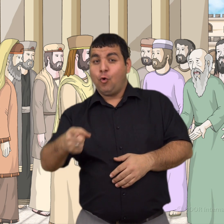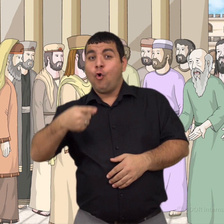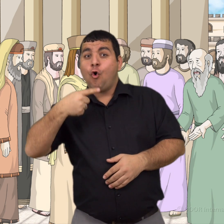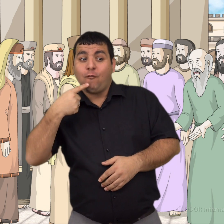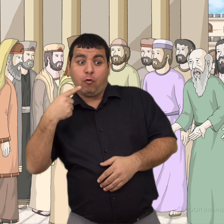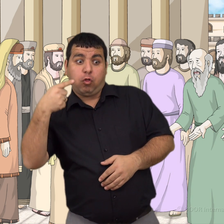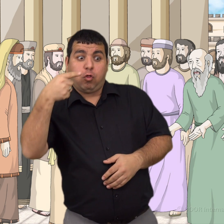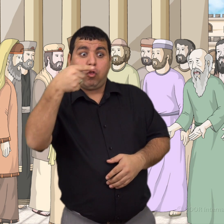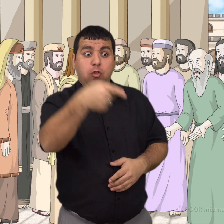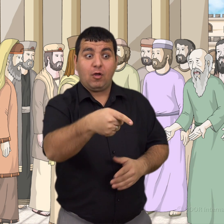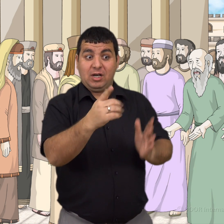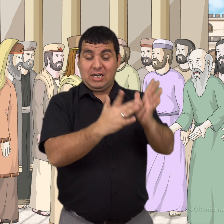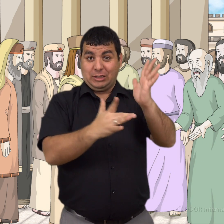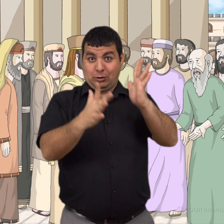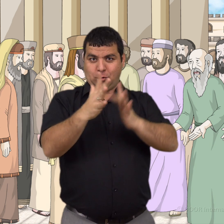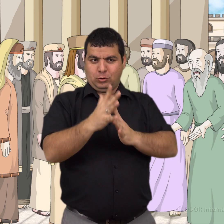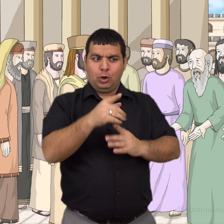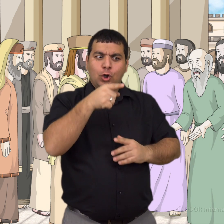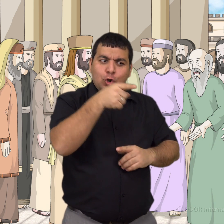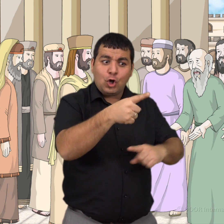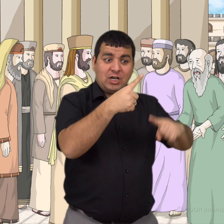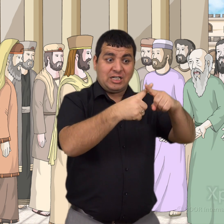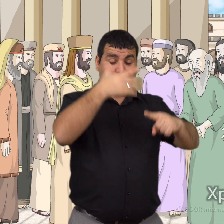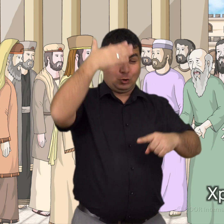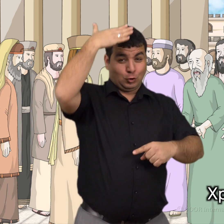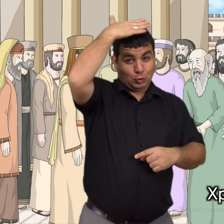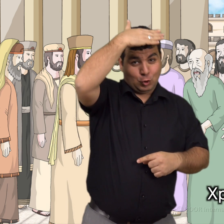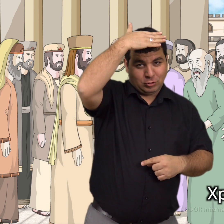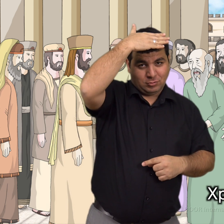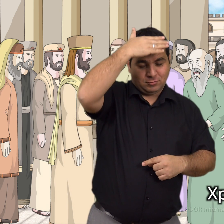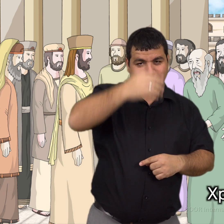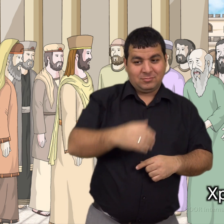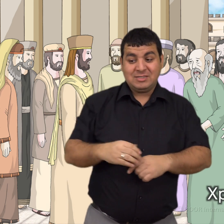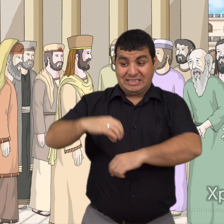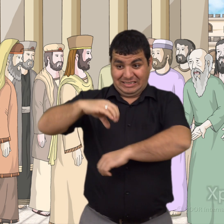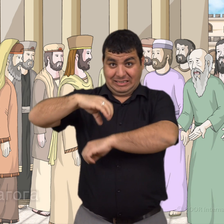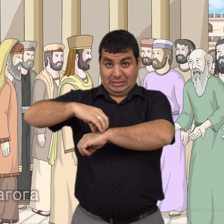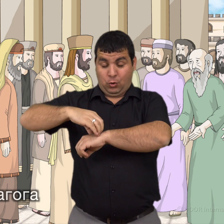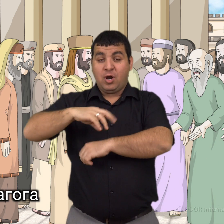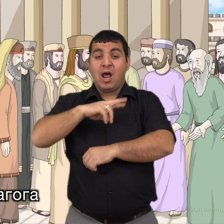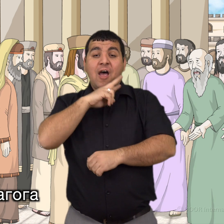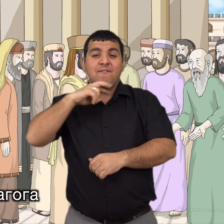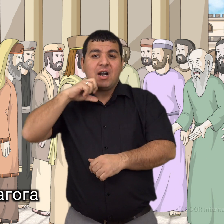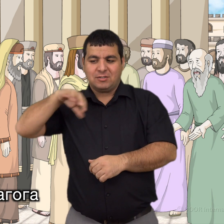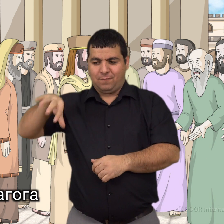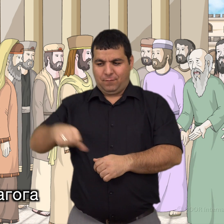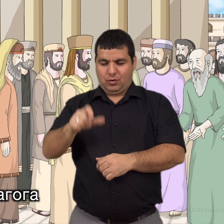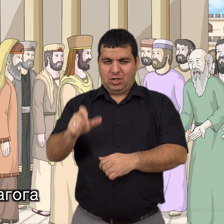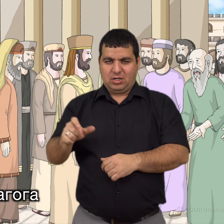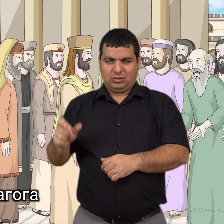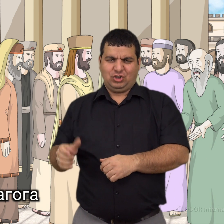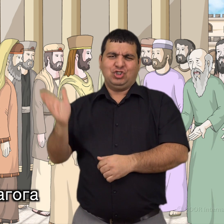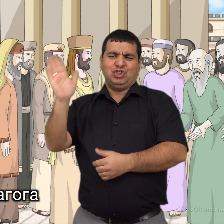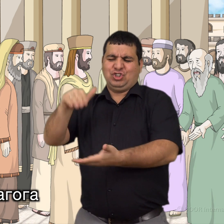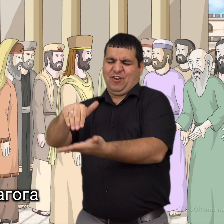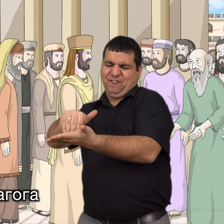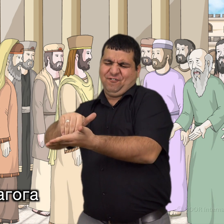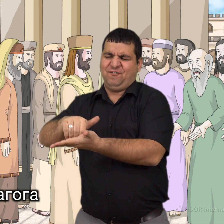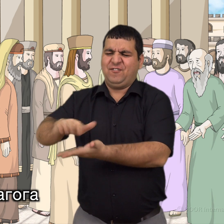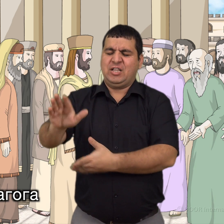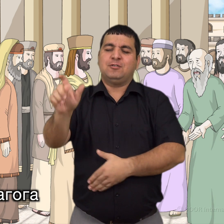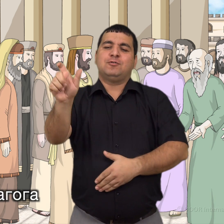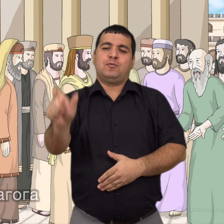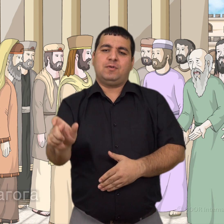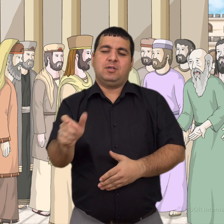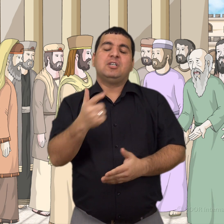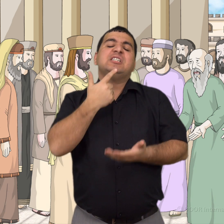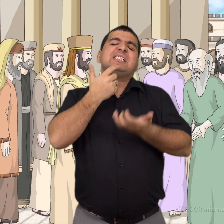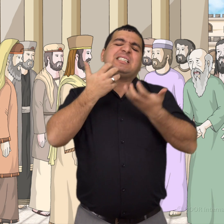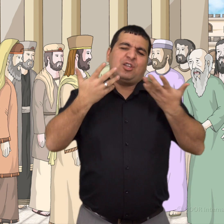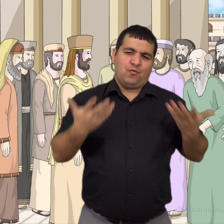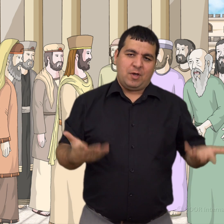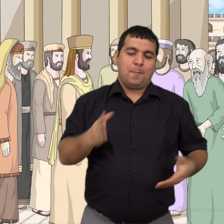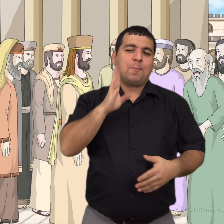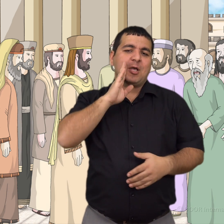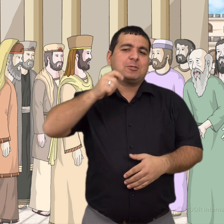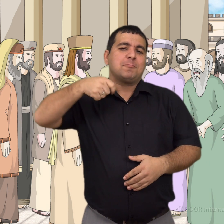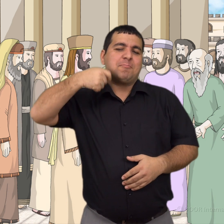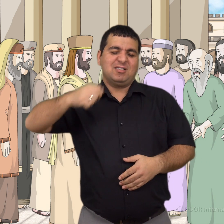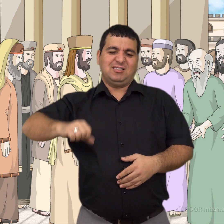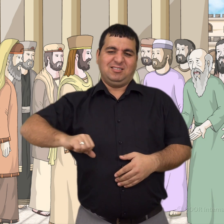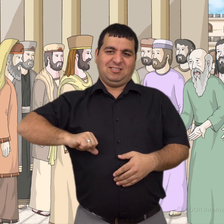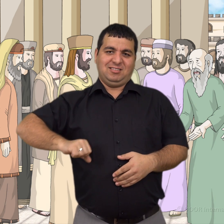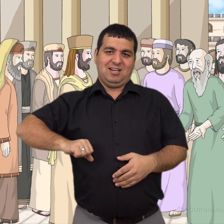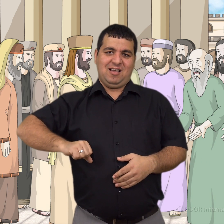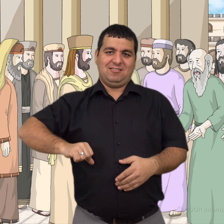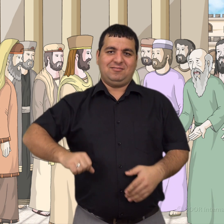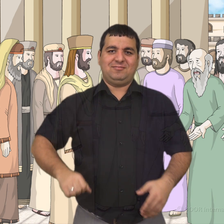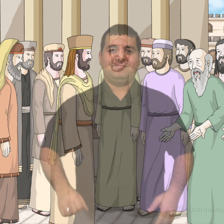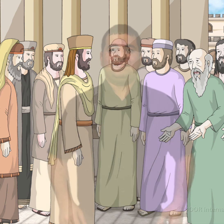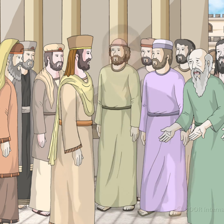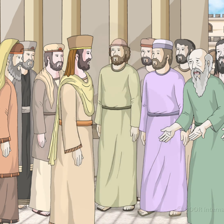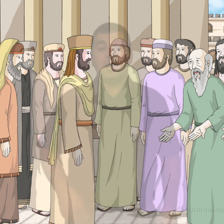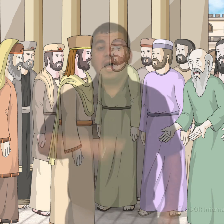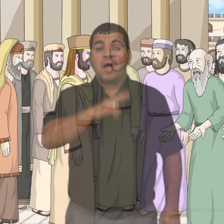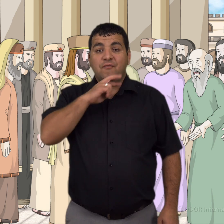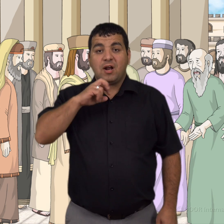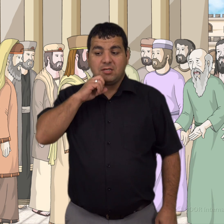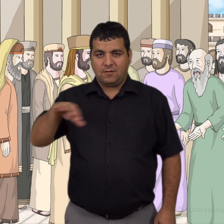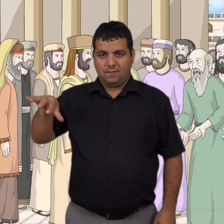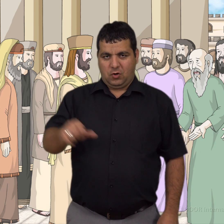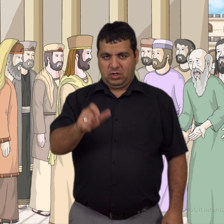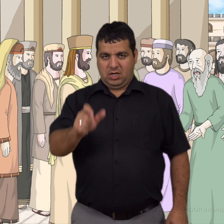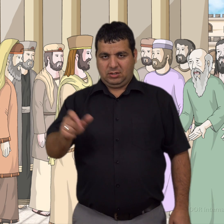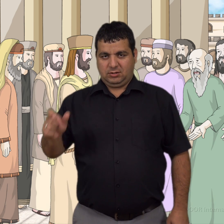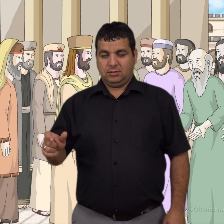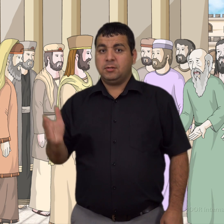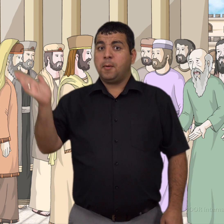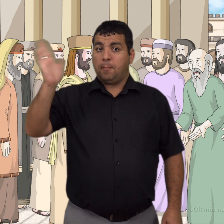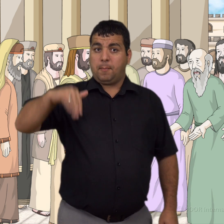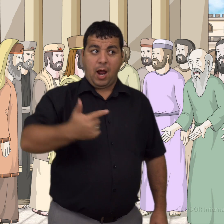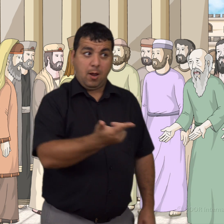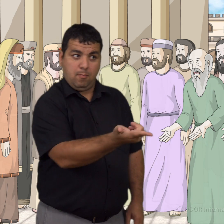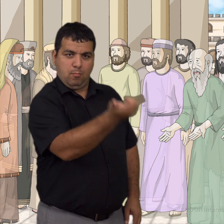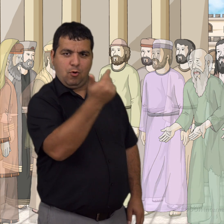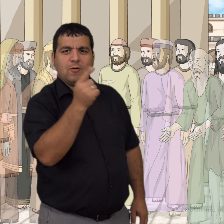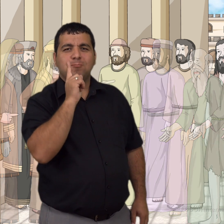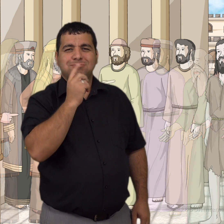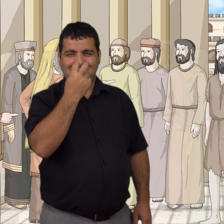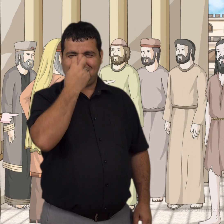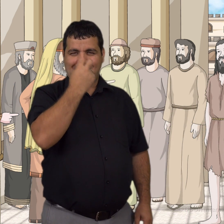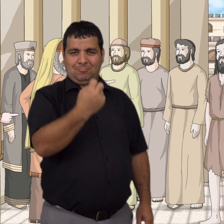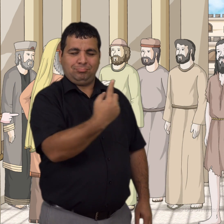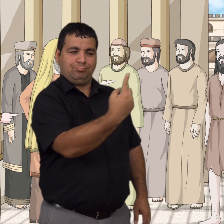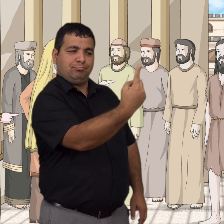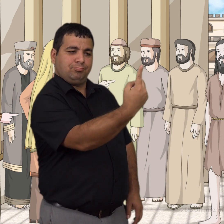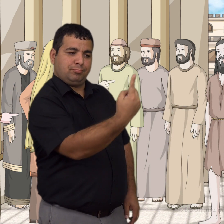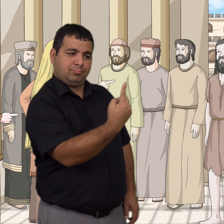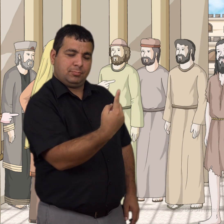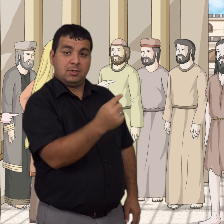For the Jews had already determined that anyone who confessed Jesus as the Christ would be put out of the synagogue. That was why his parents said, “He is old enough. Ask him.”